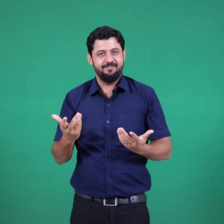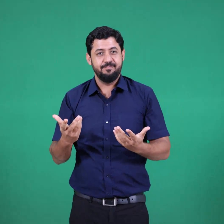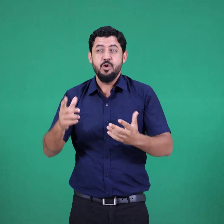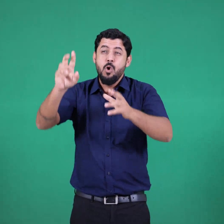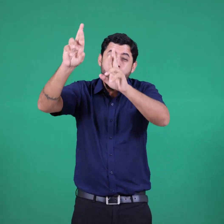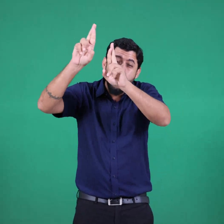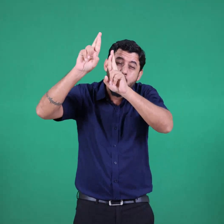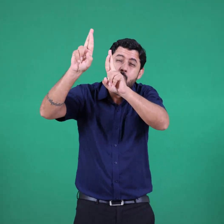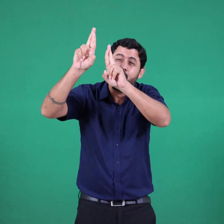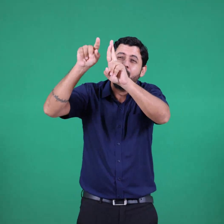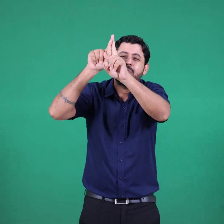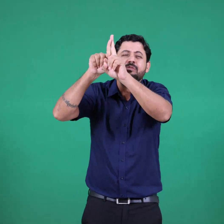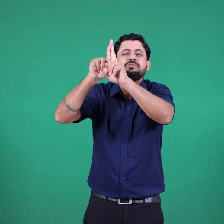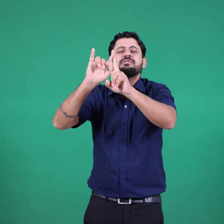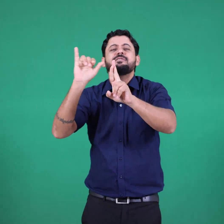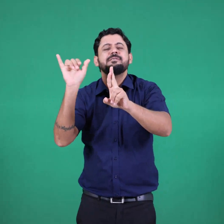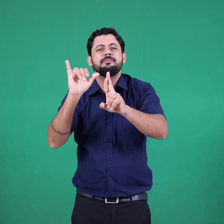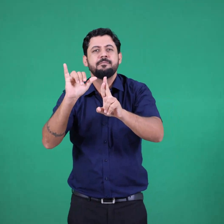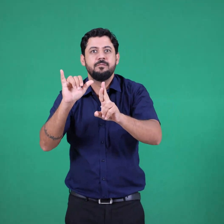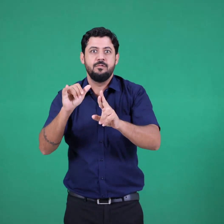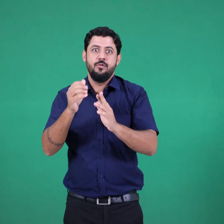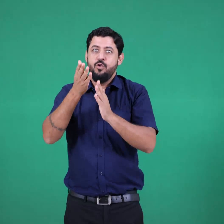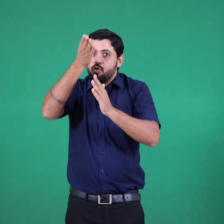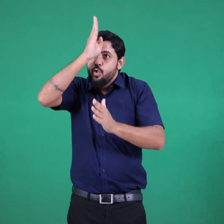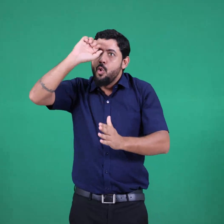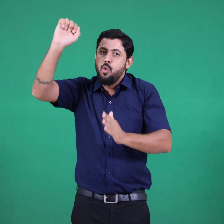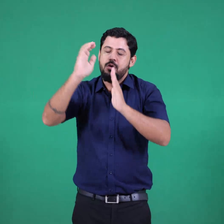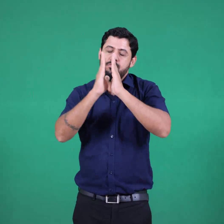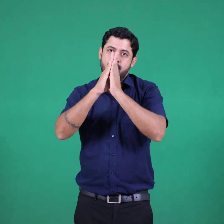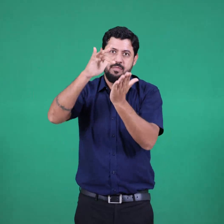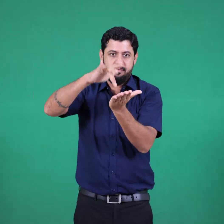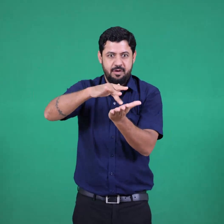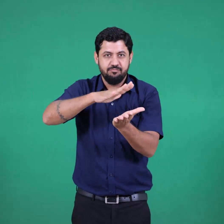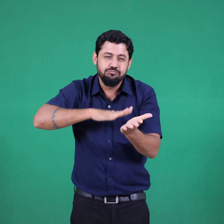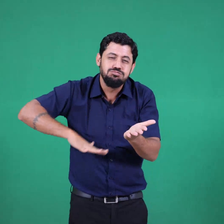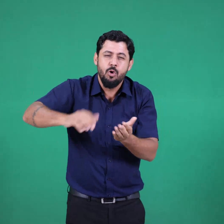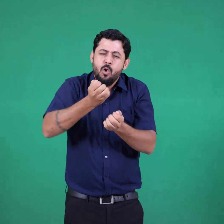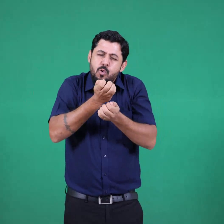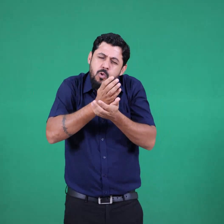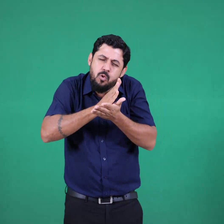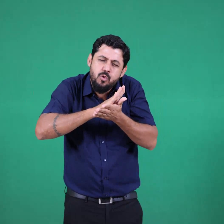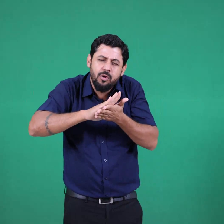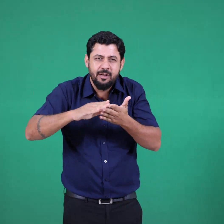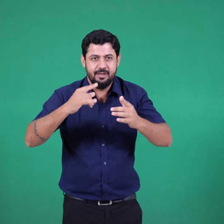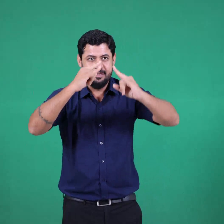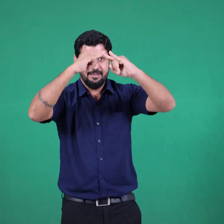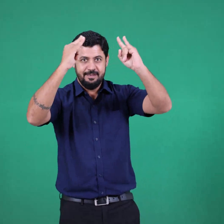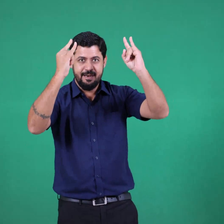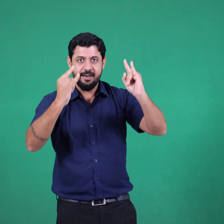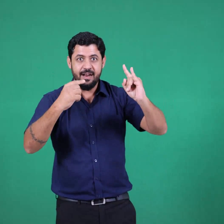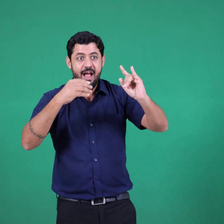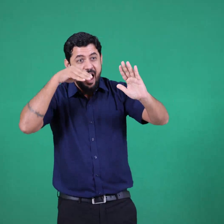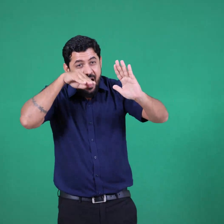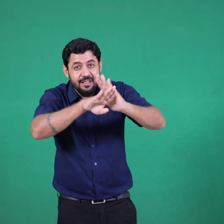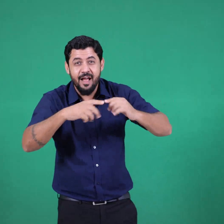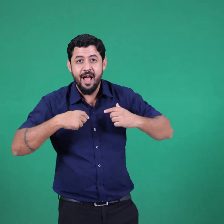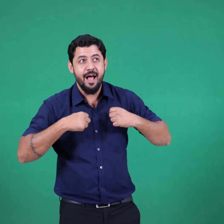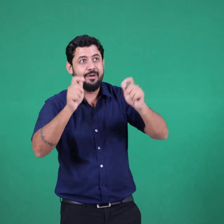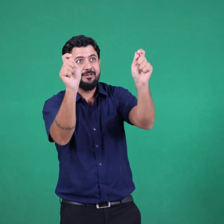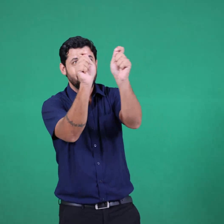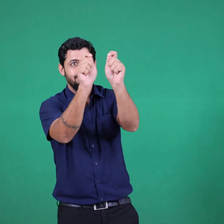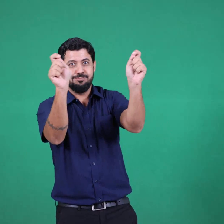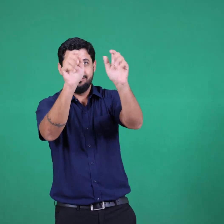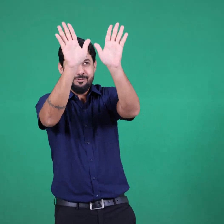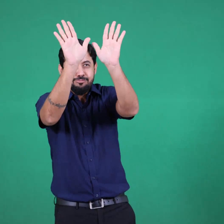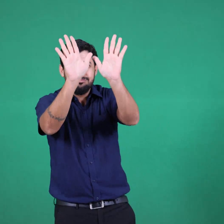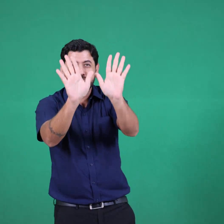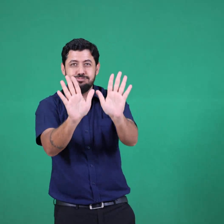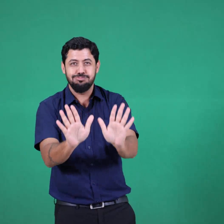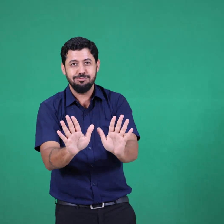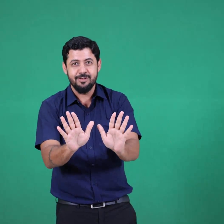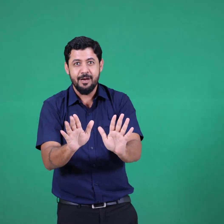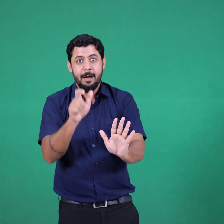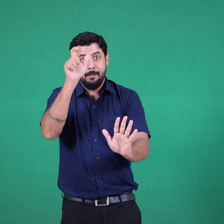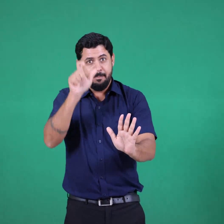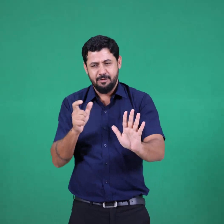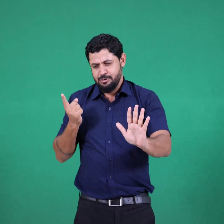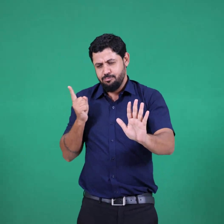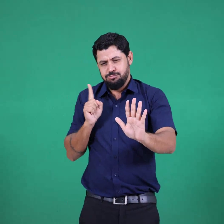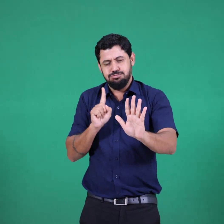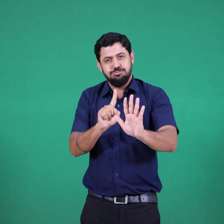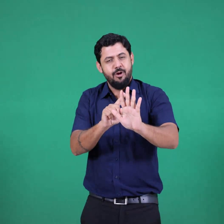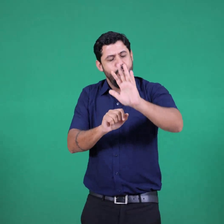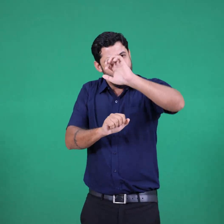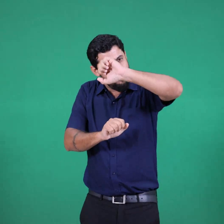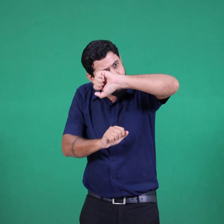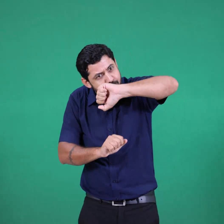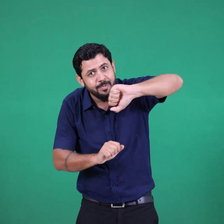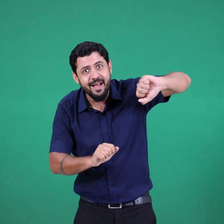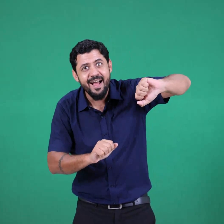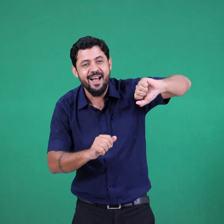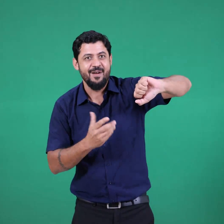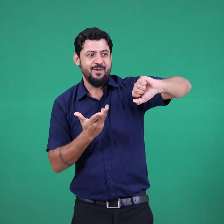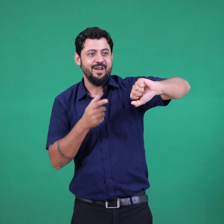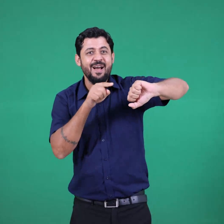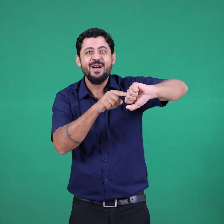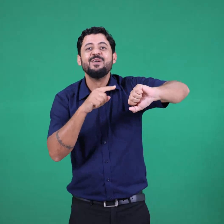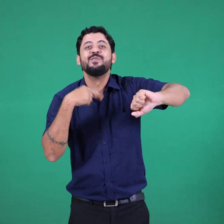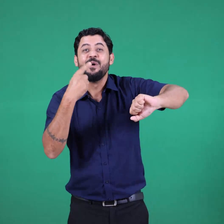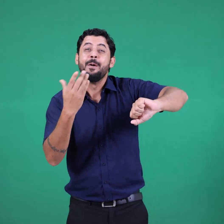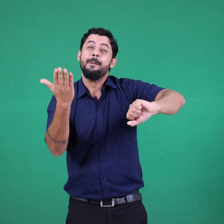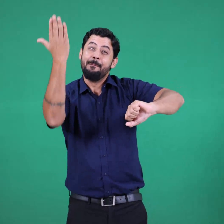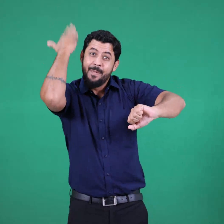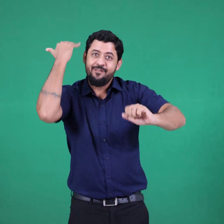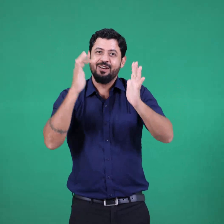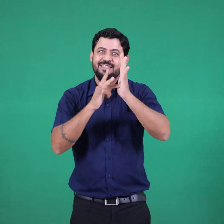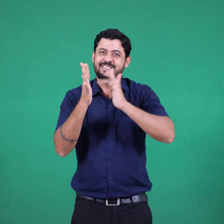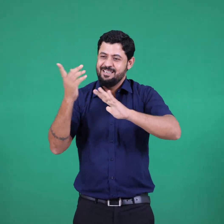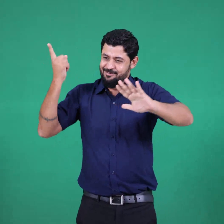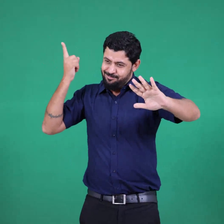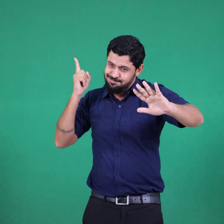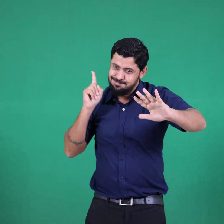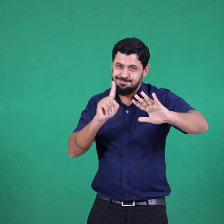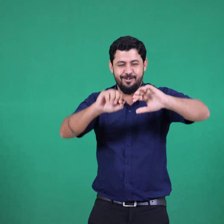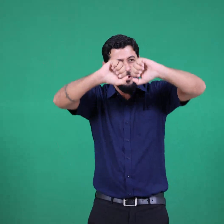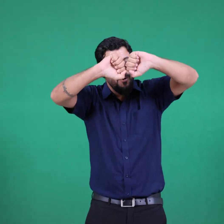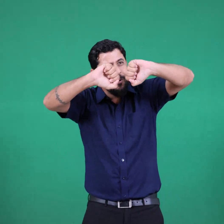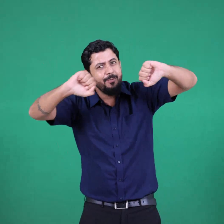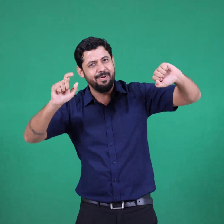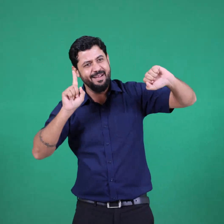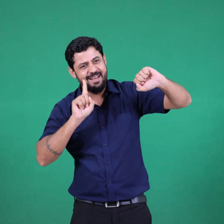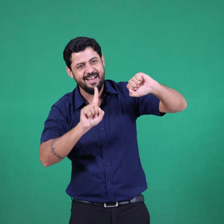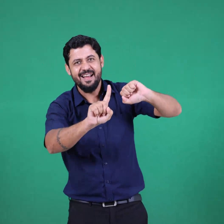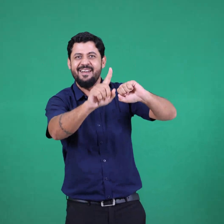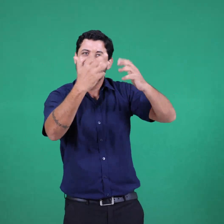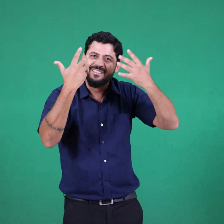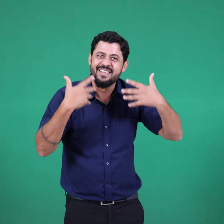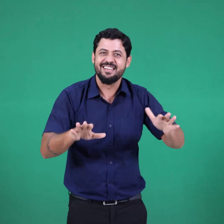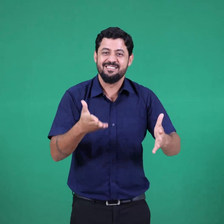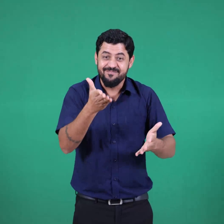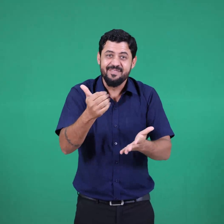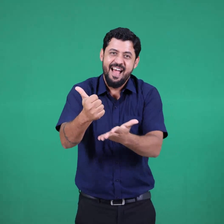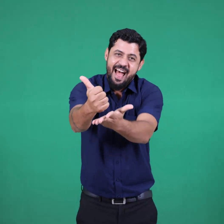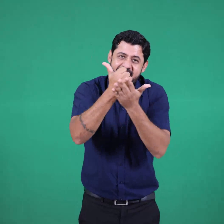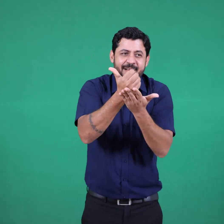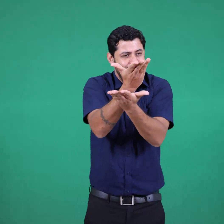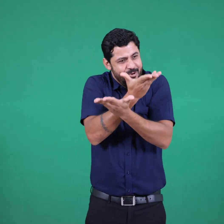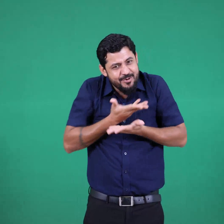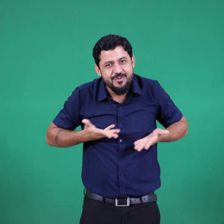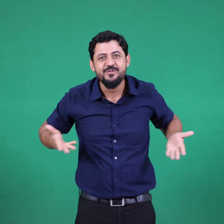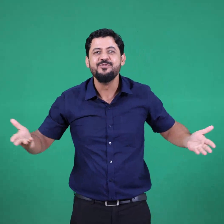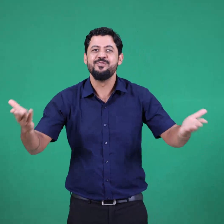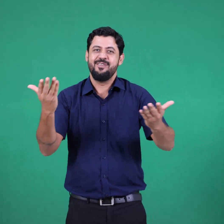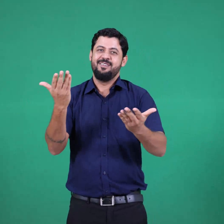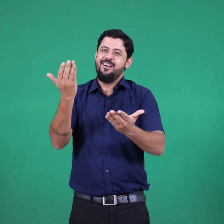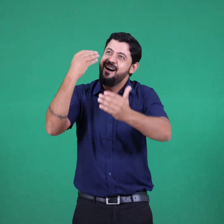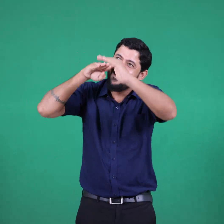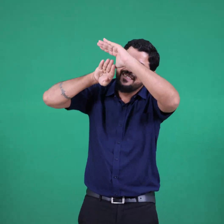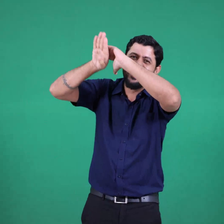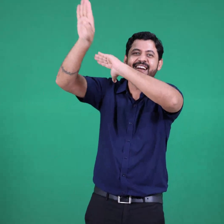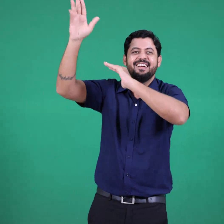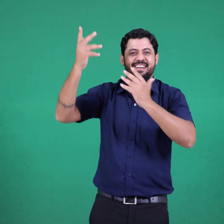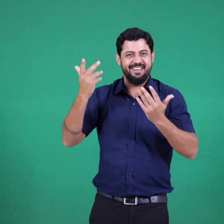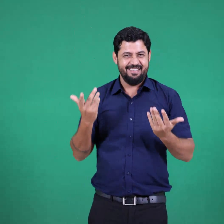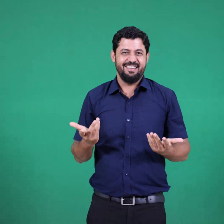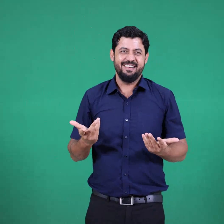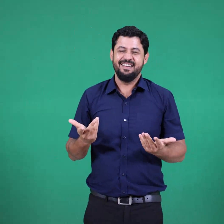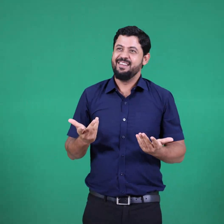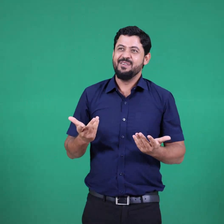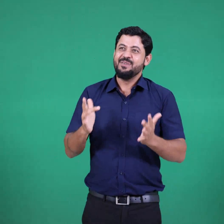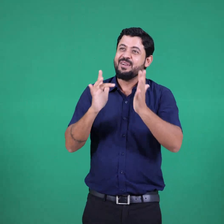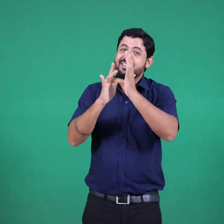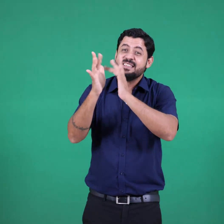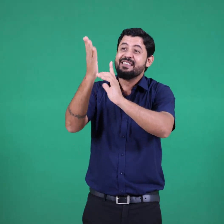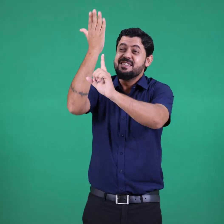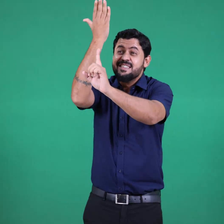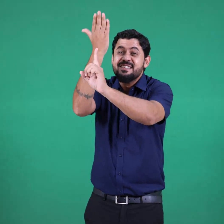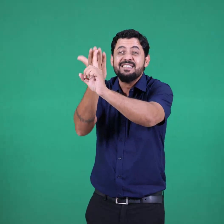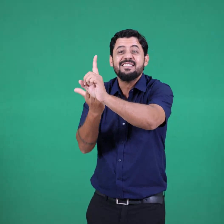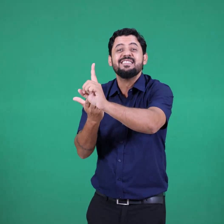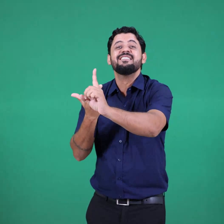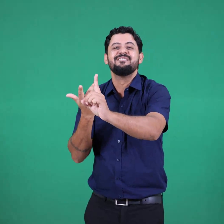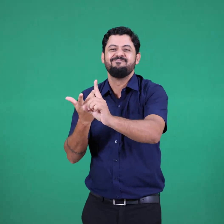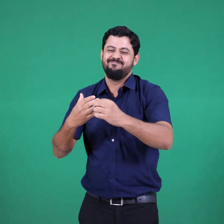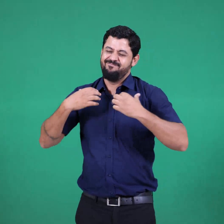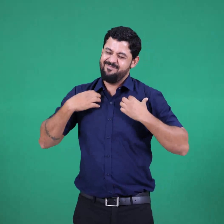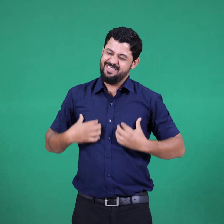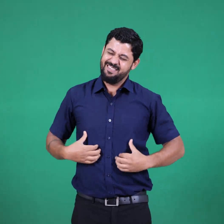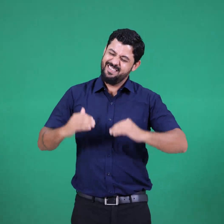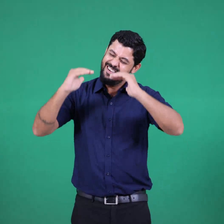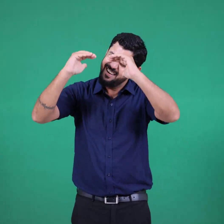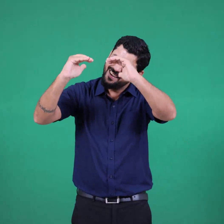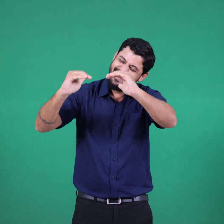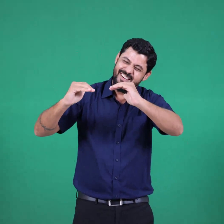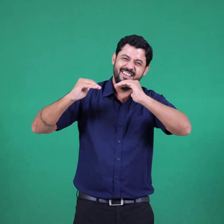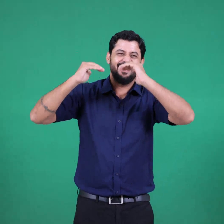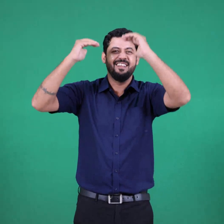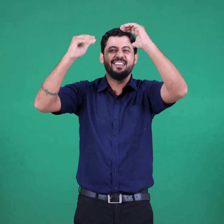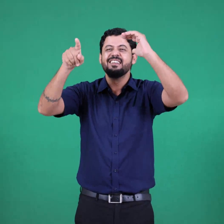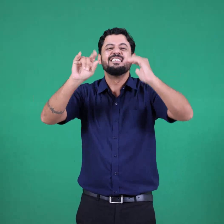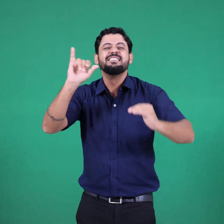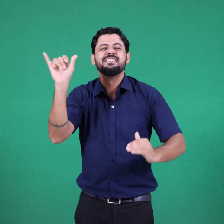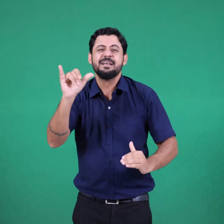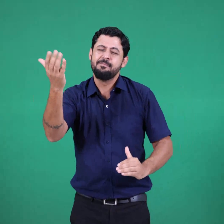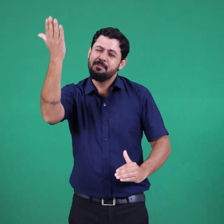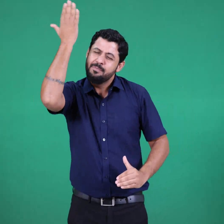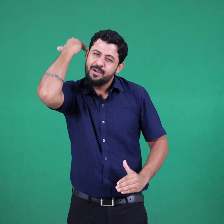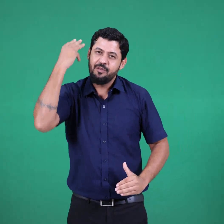It enters the inner sanctuary behind the curtain, where Jesus our forerunner has entered on our behalf.